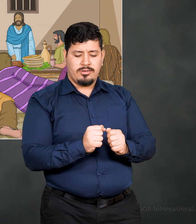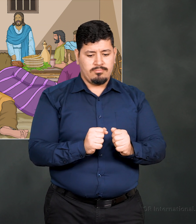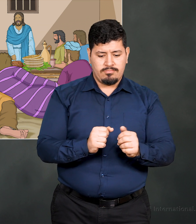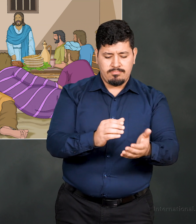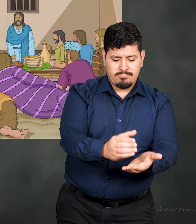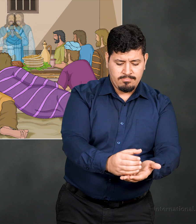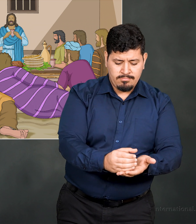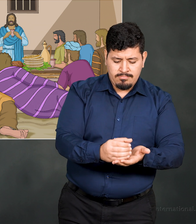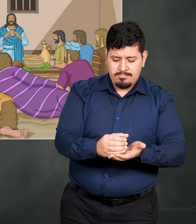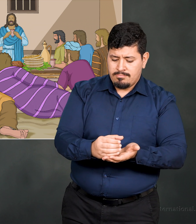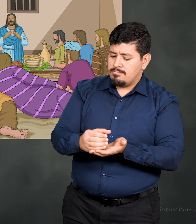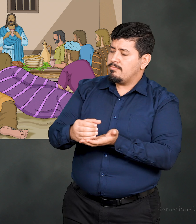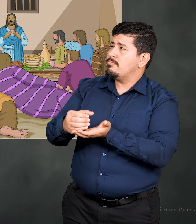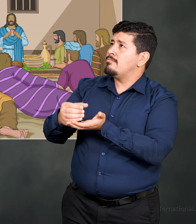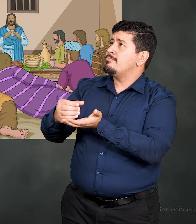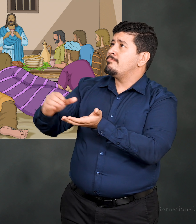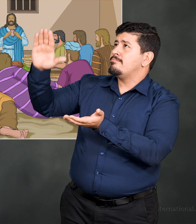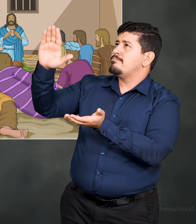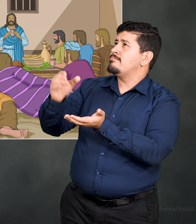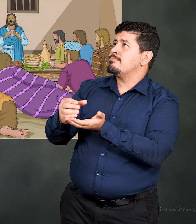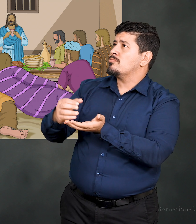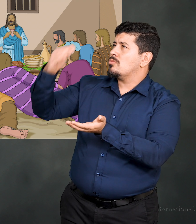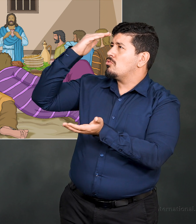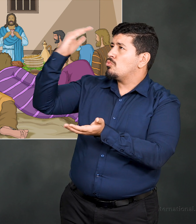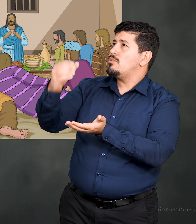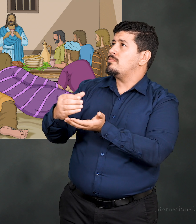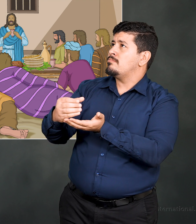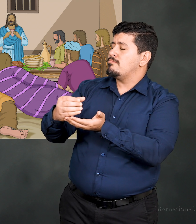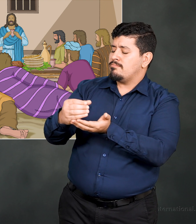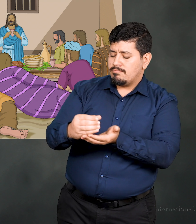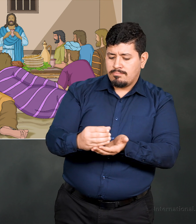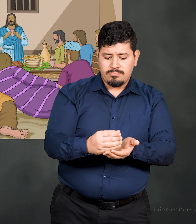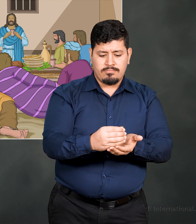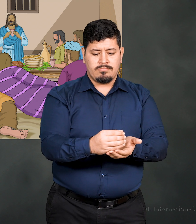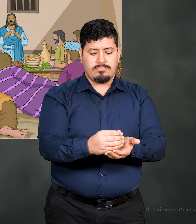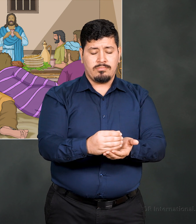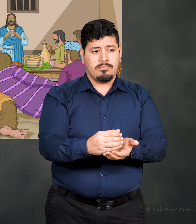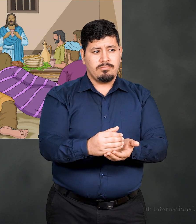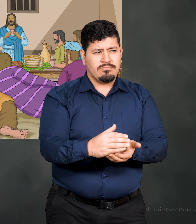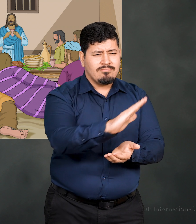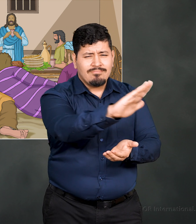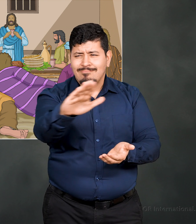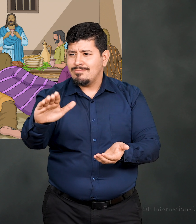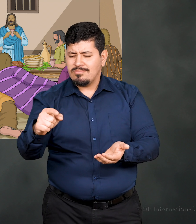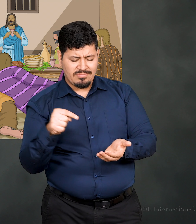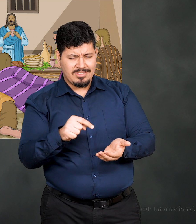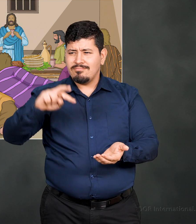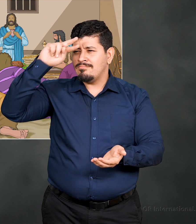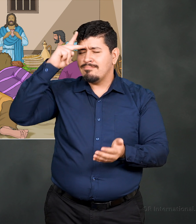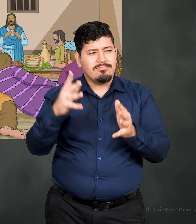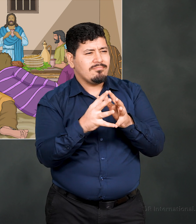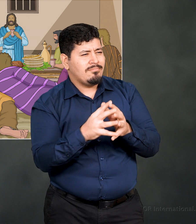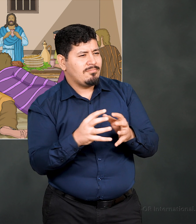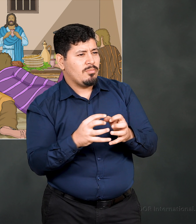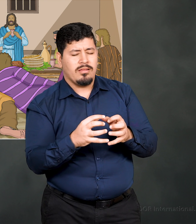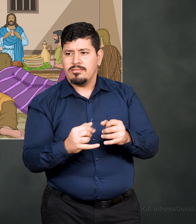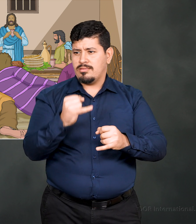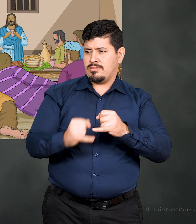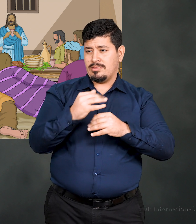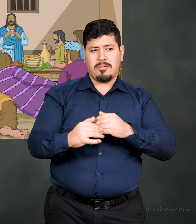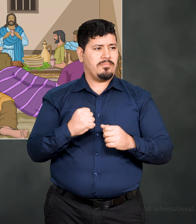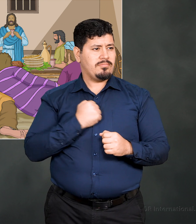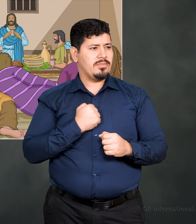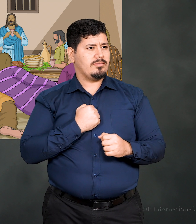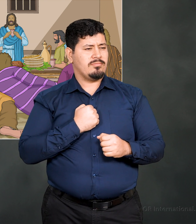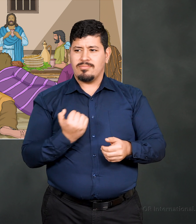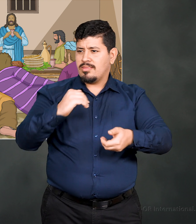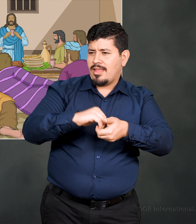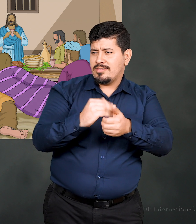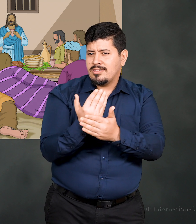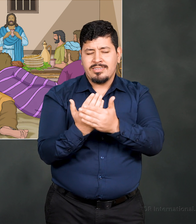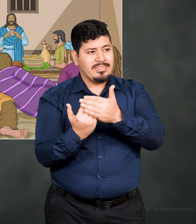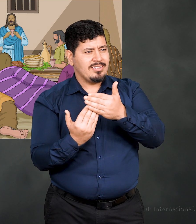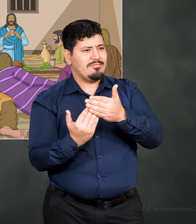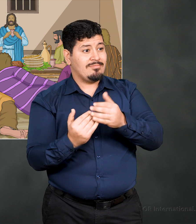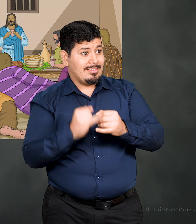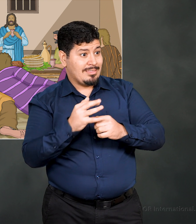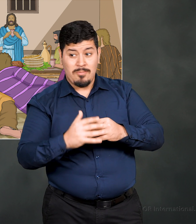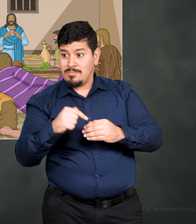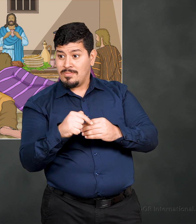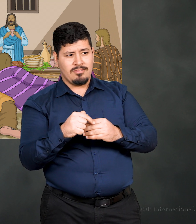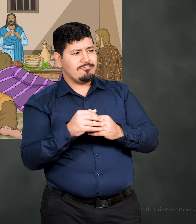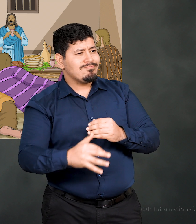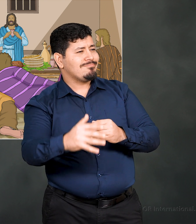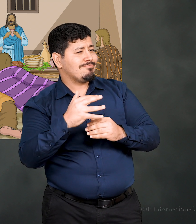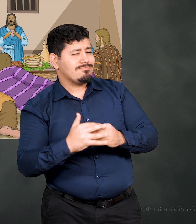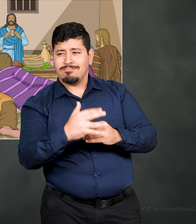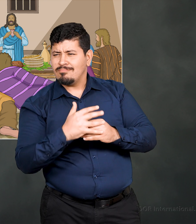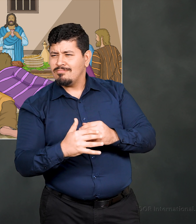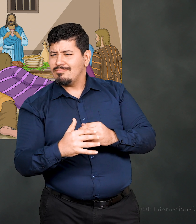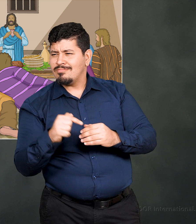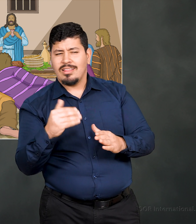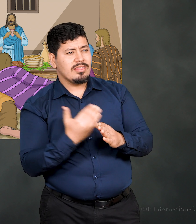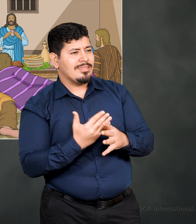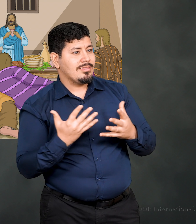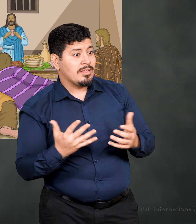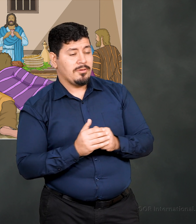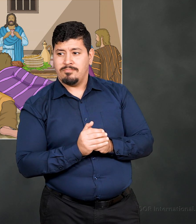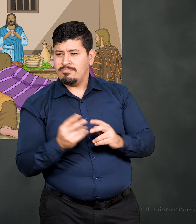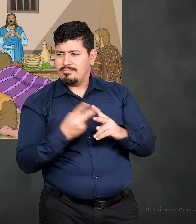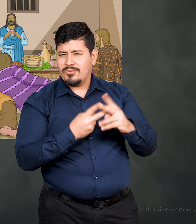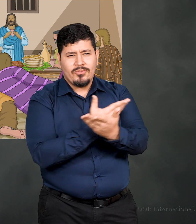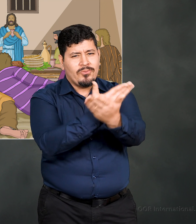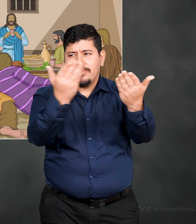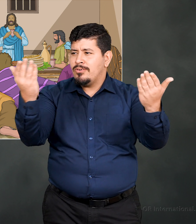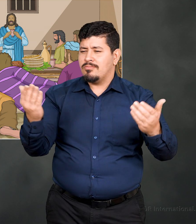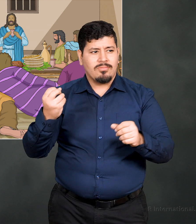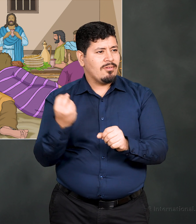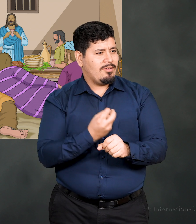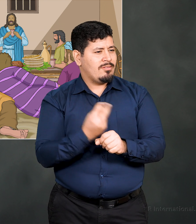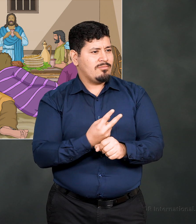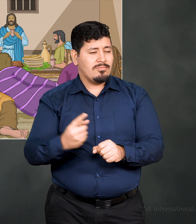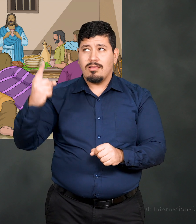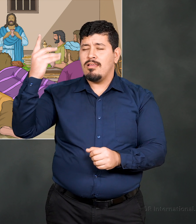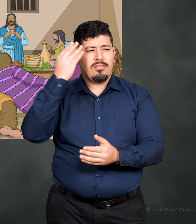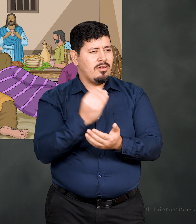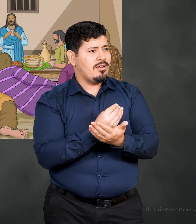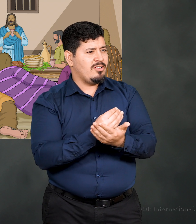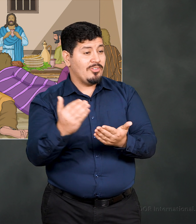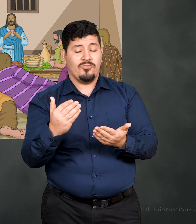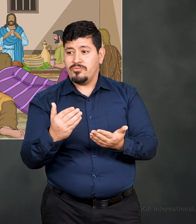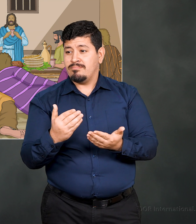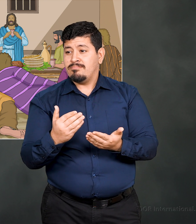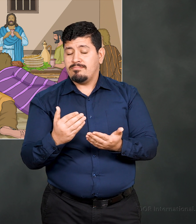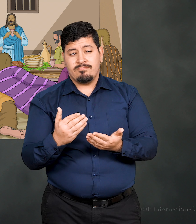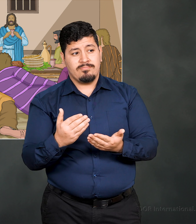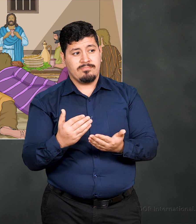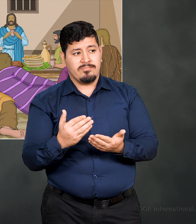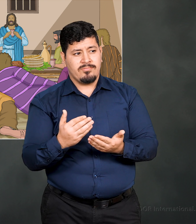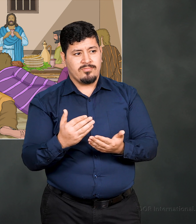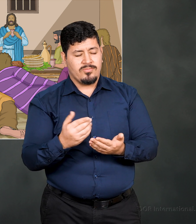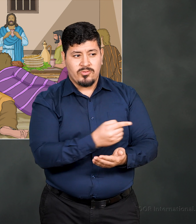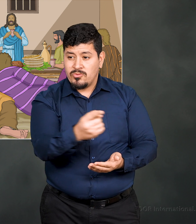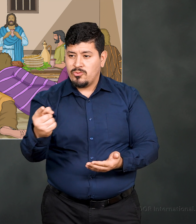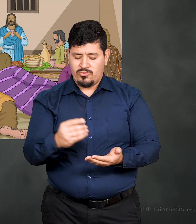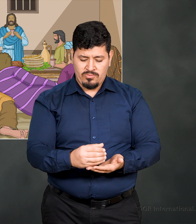Then He took the cup, gave thanks, and gave it to them, saying, “Drink from it, all of you.